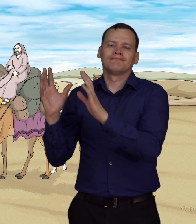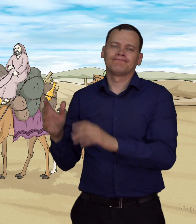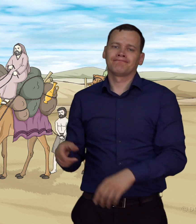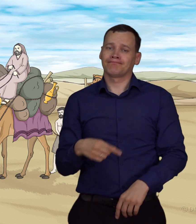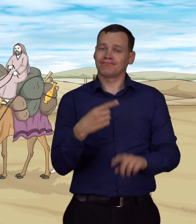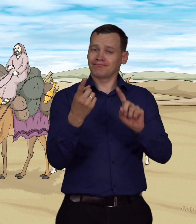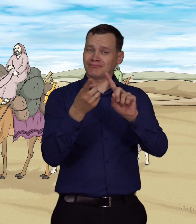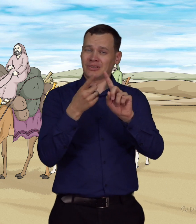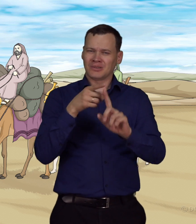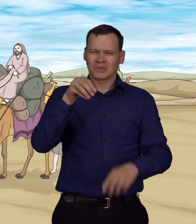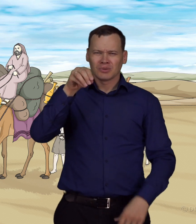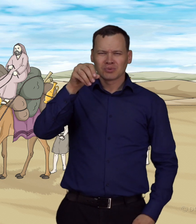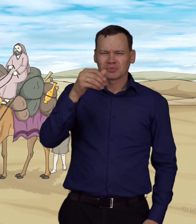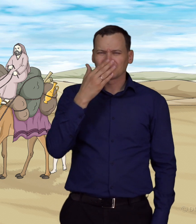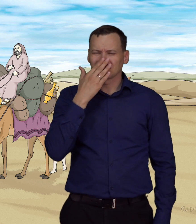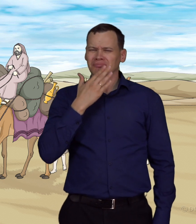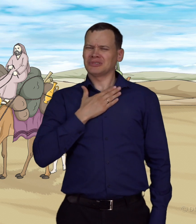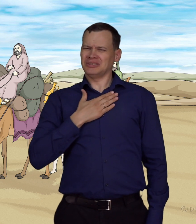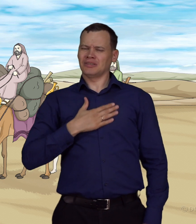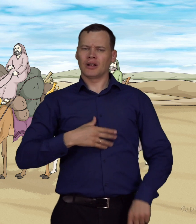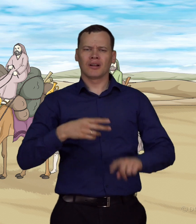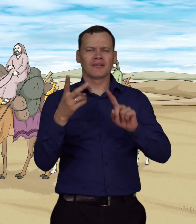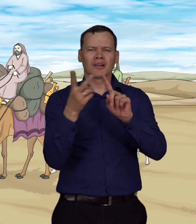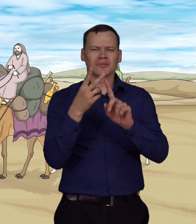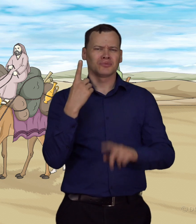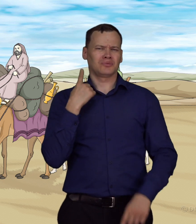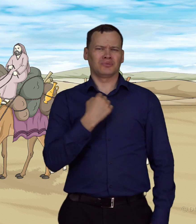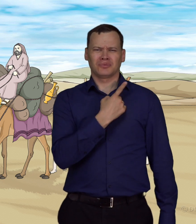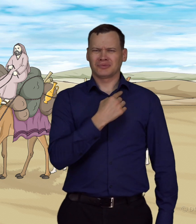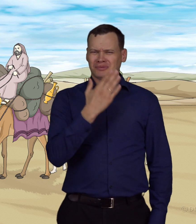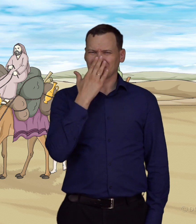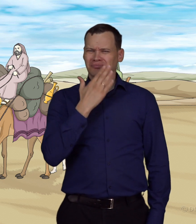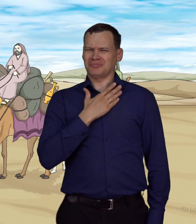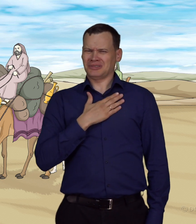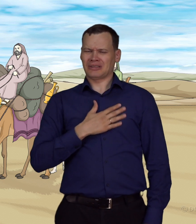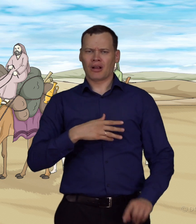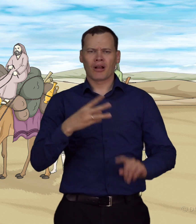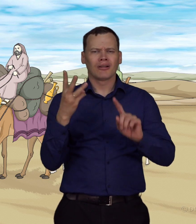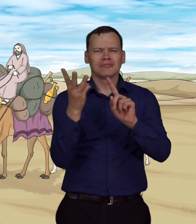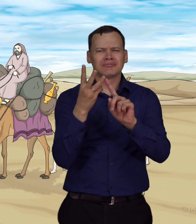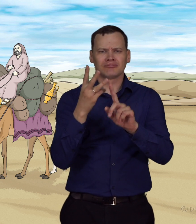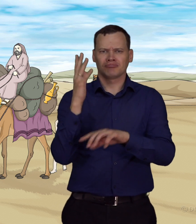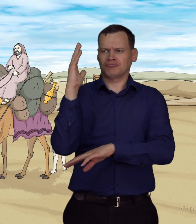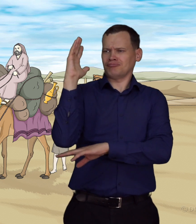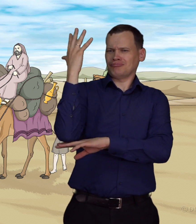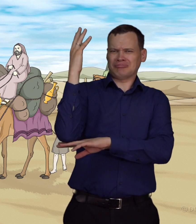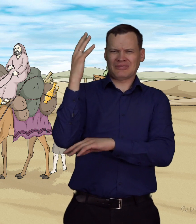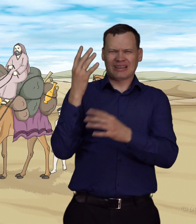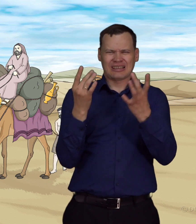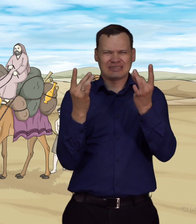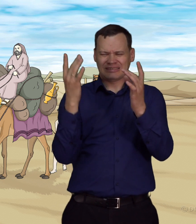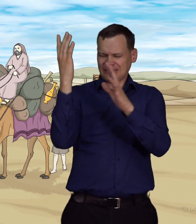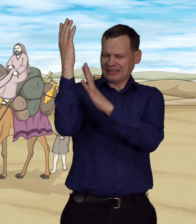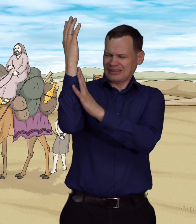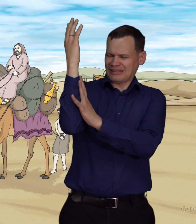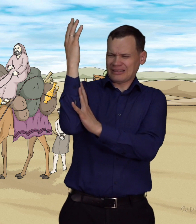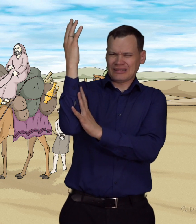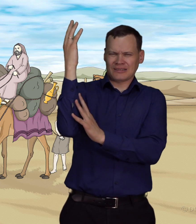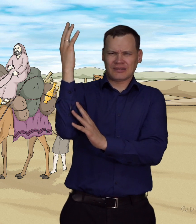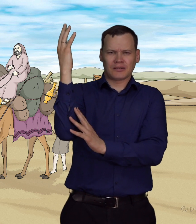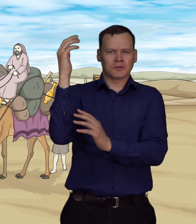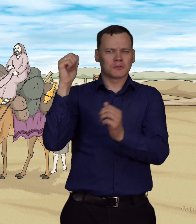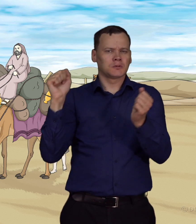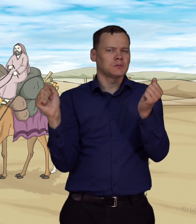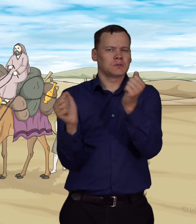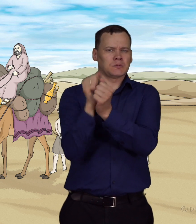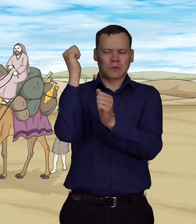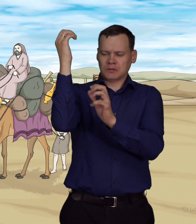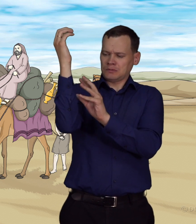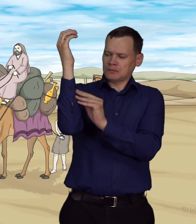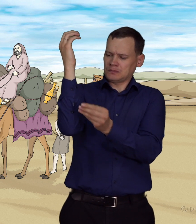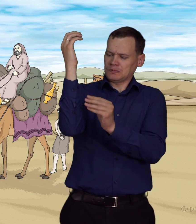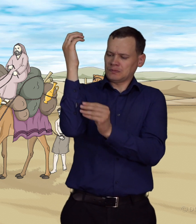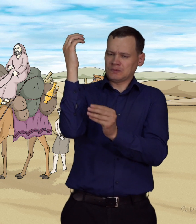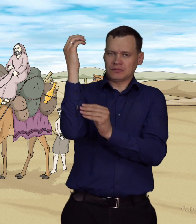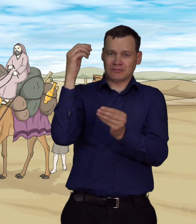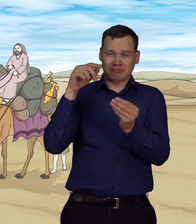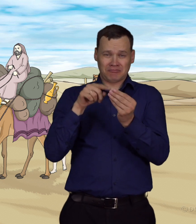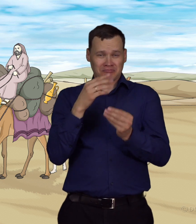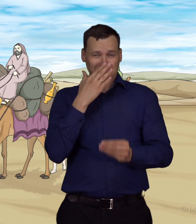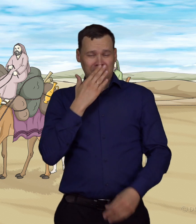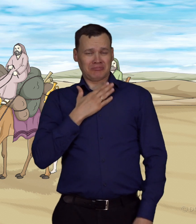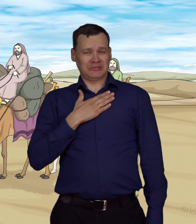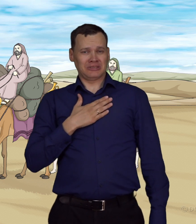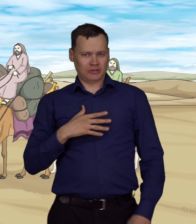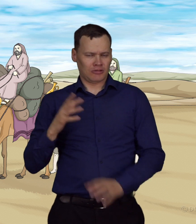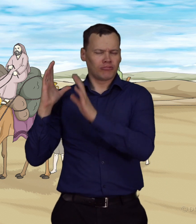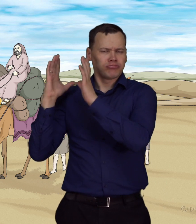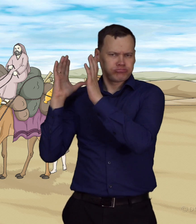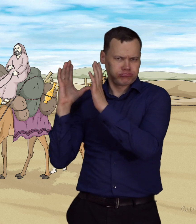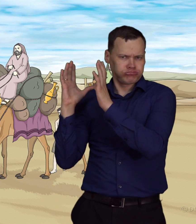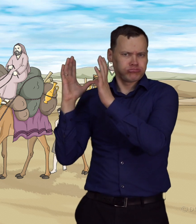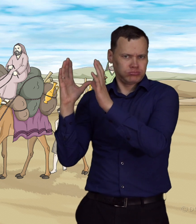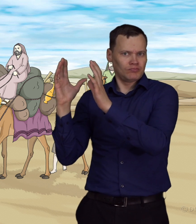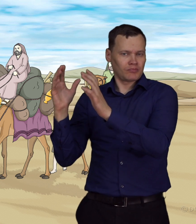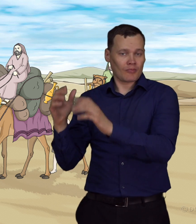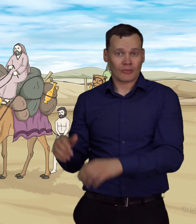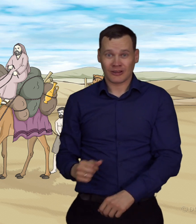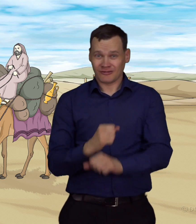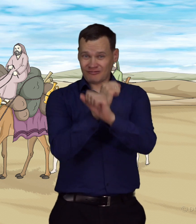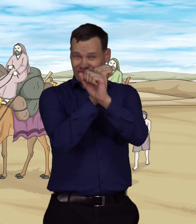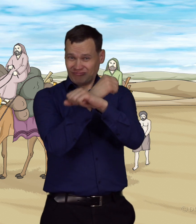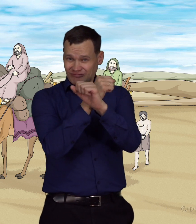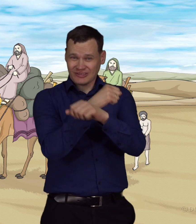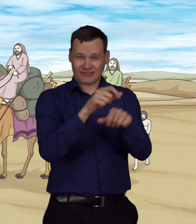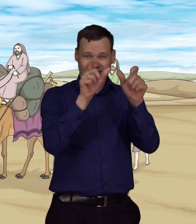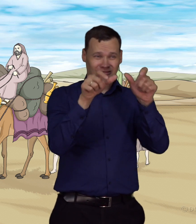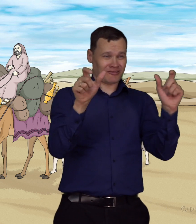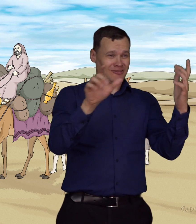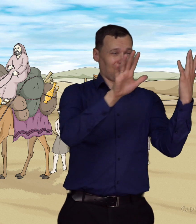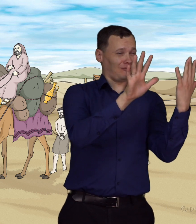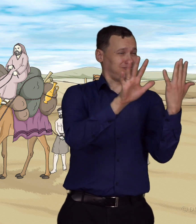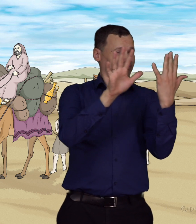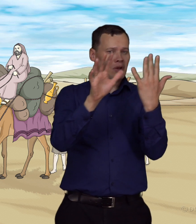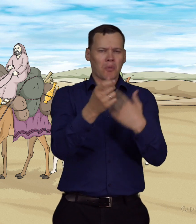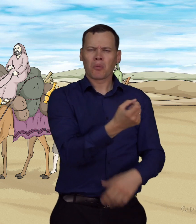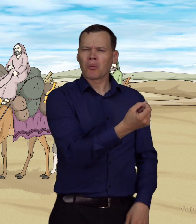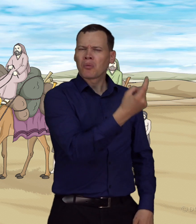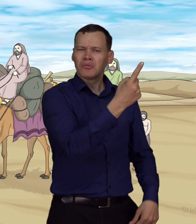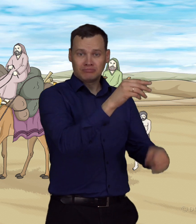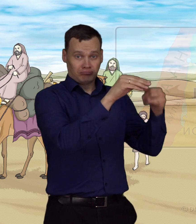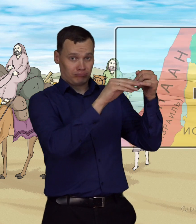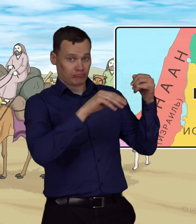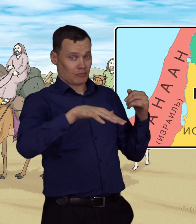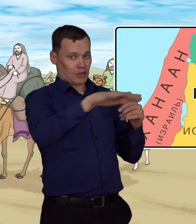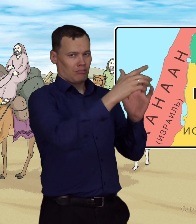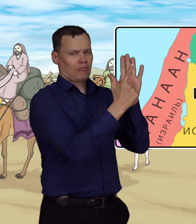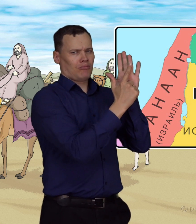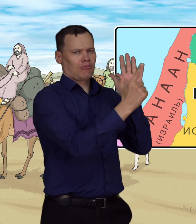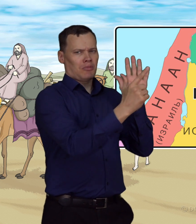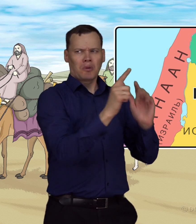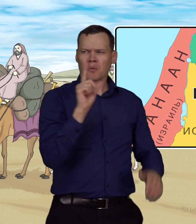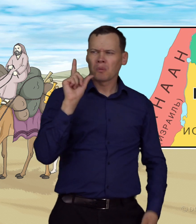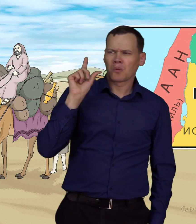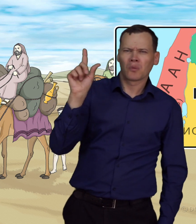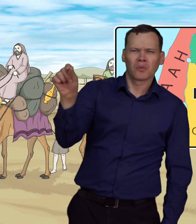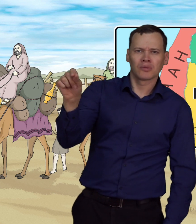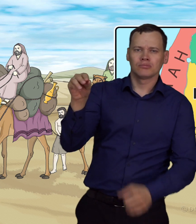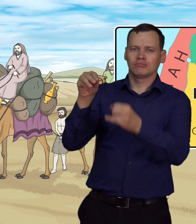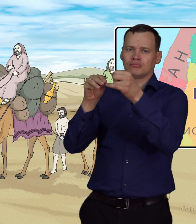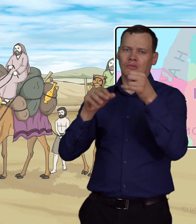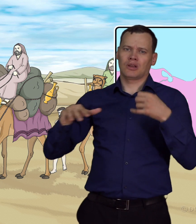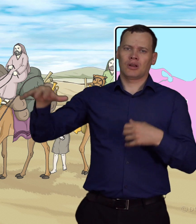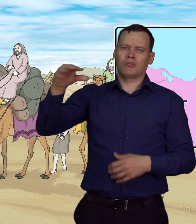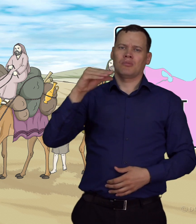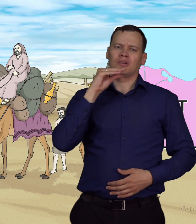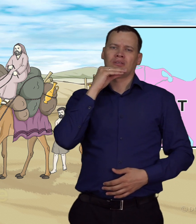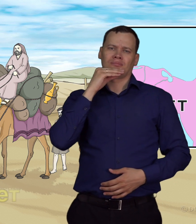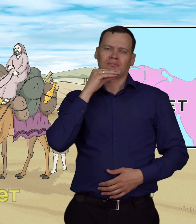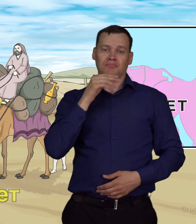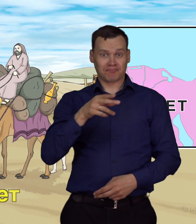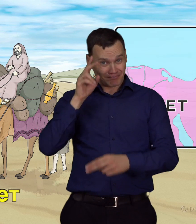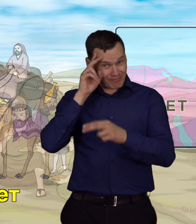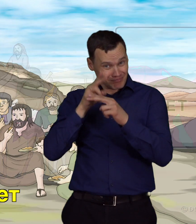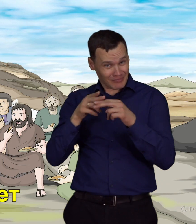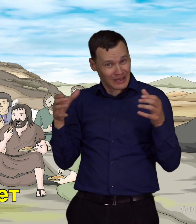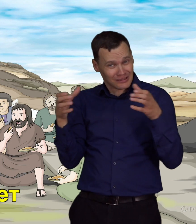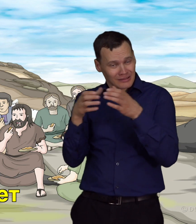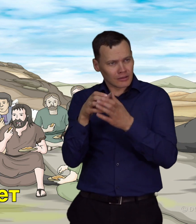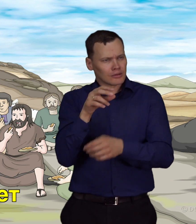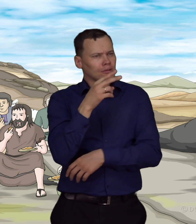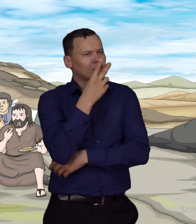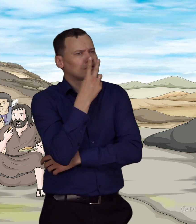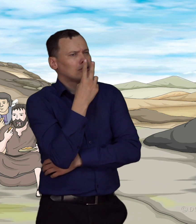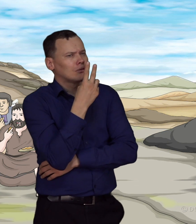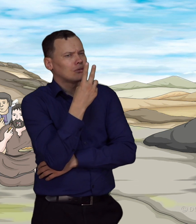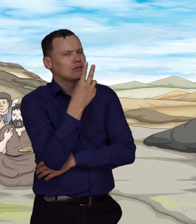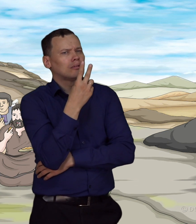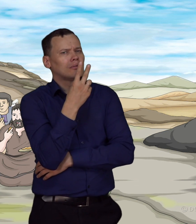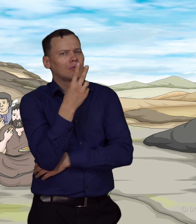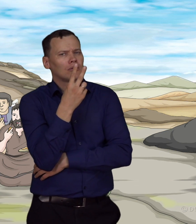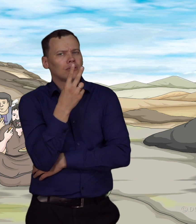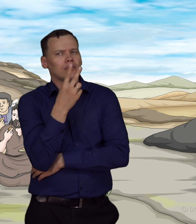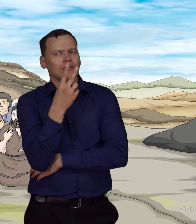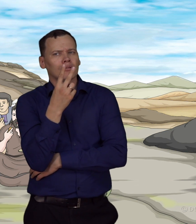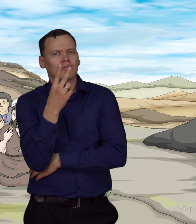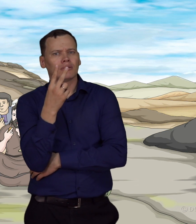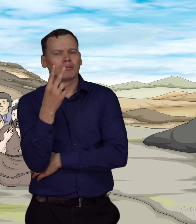Their camels were carrying spices, balm, and myrrh on their way down to Egypt.